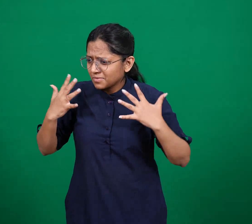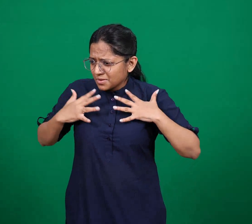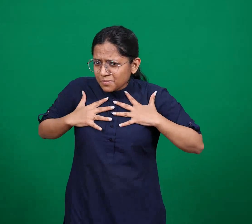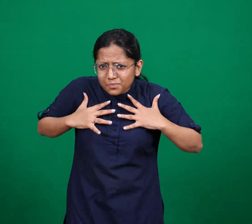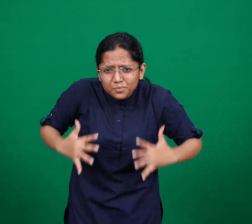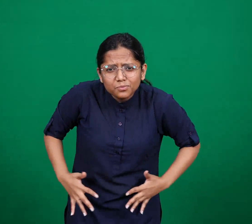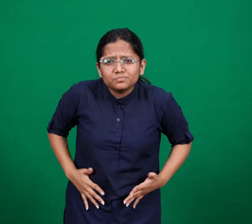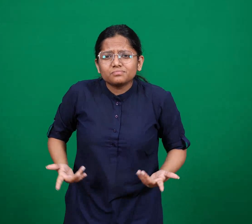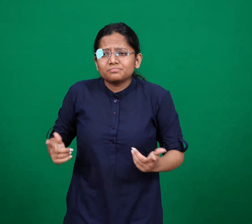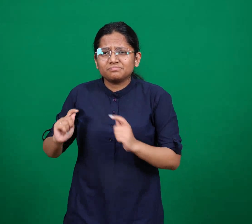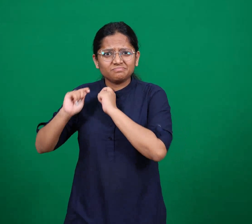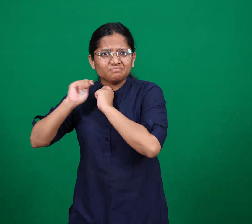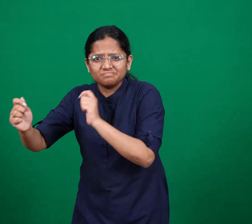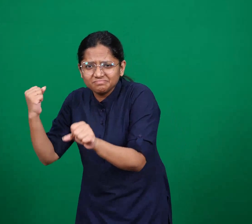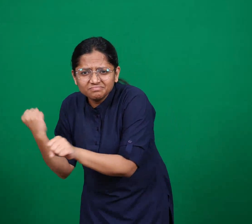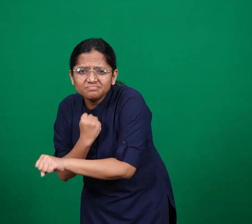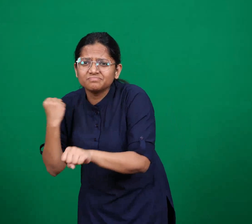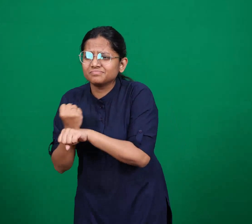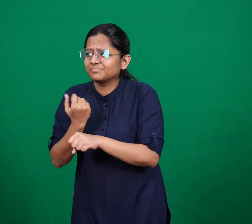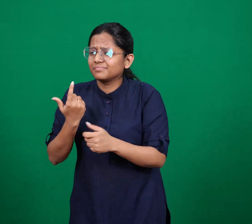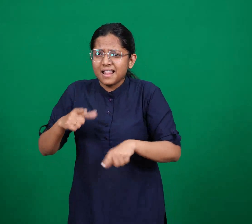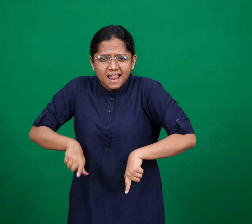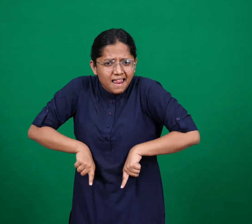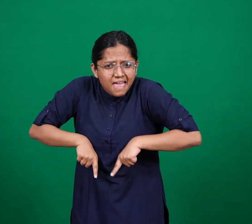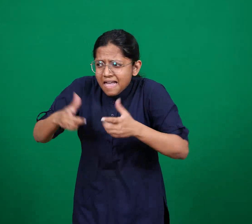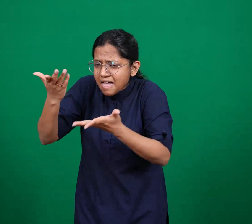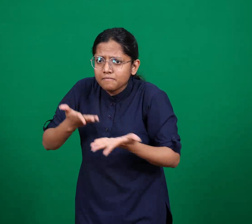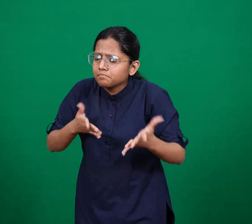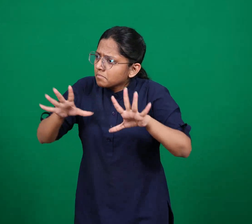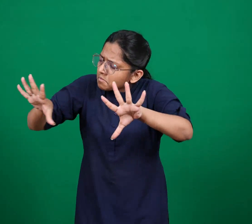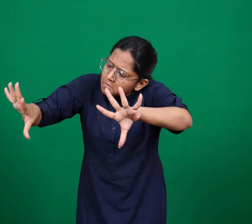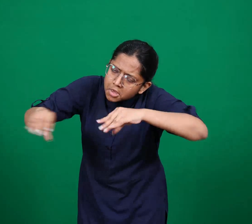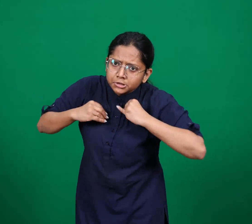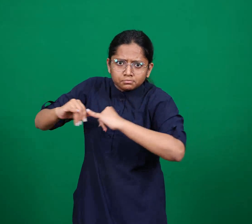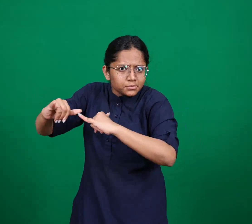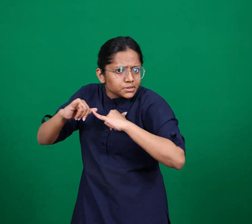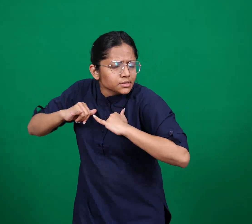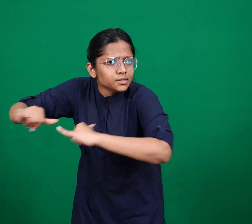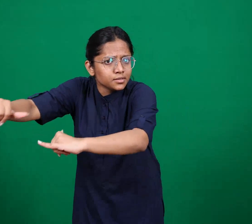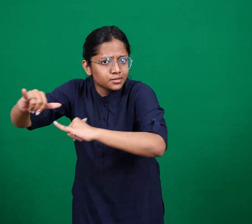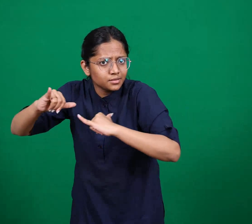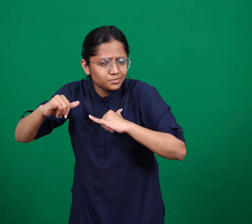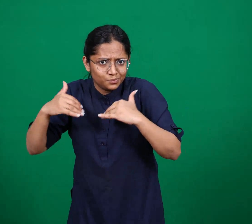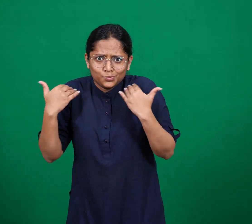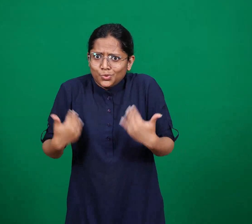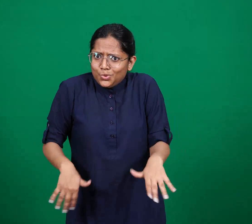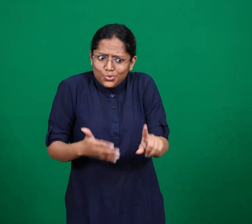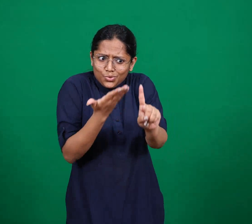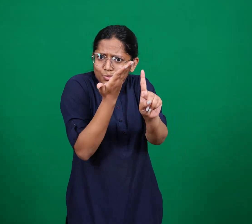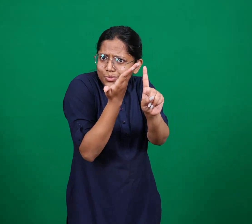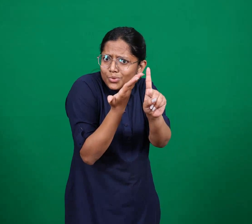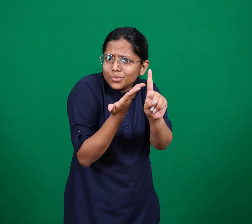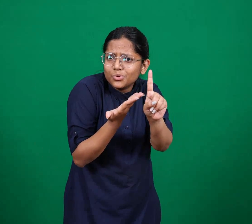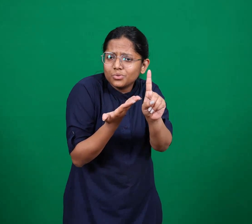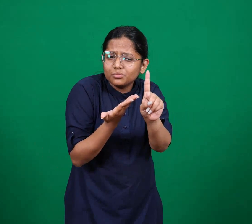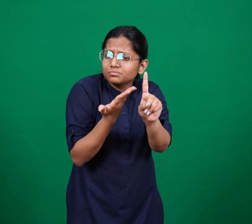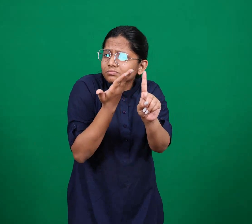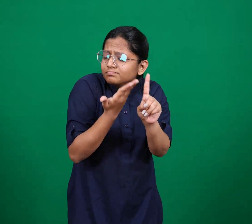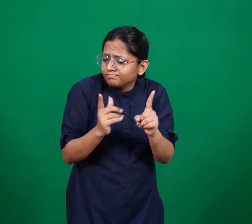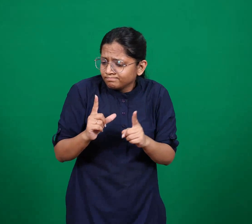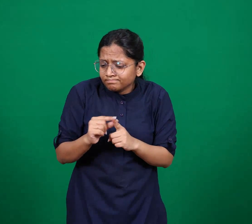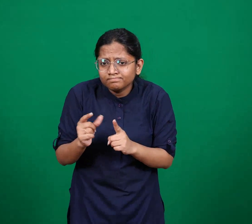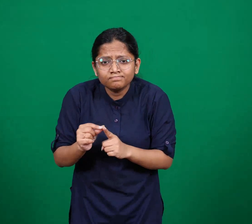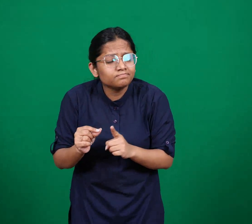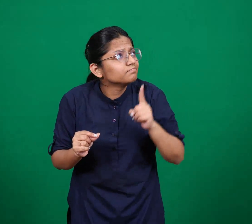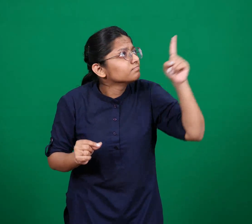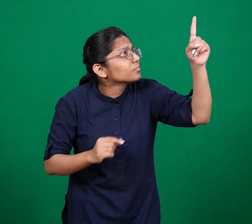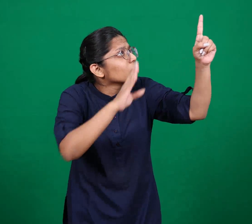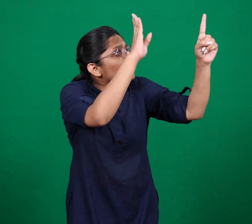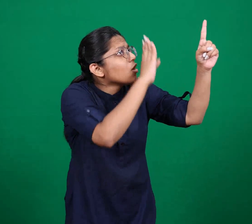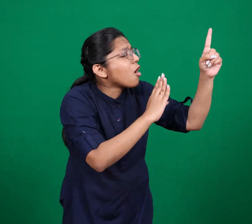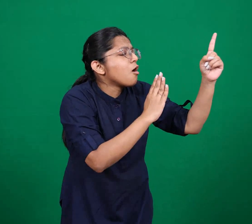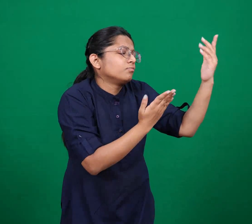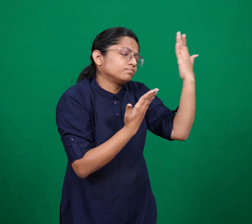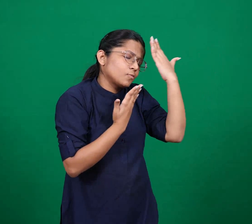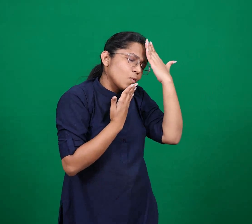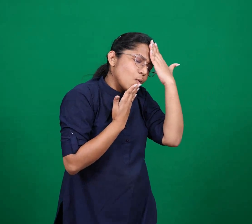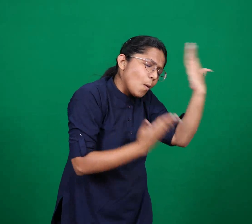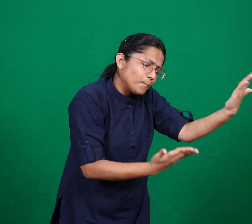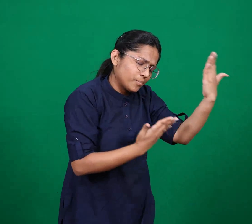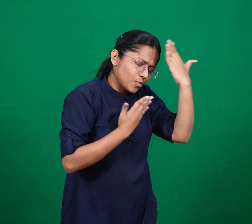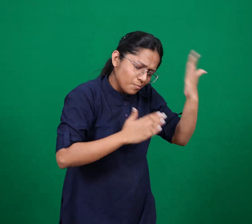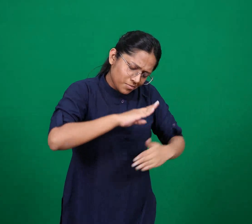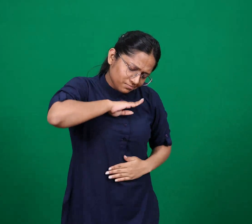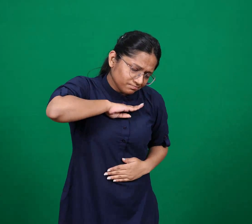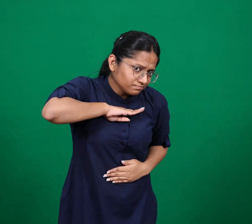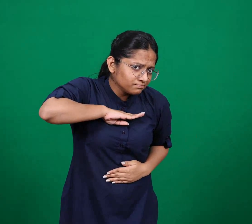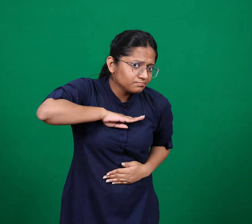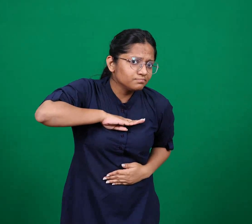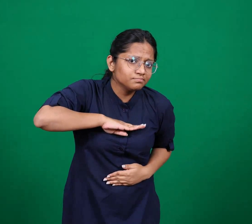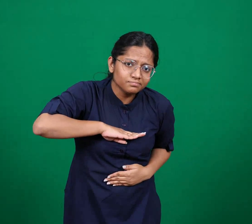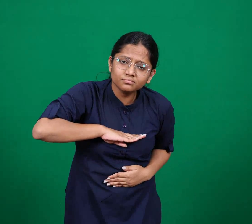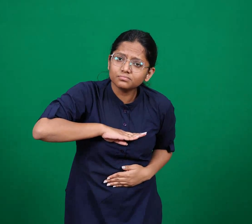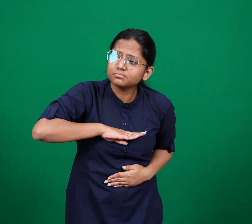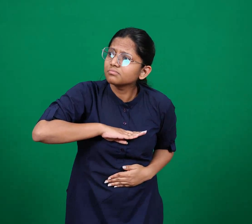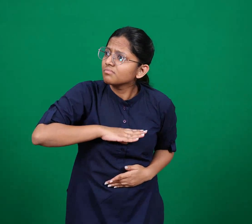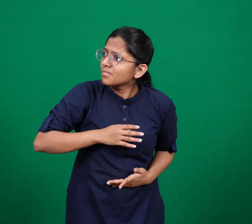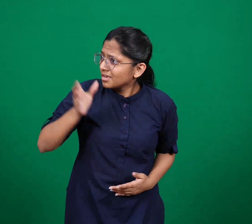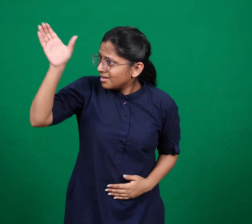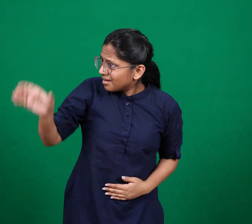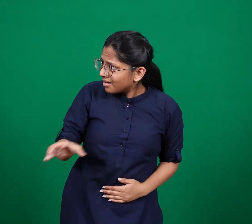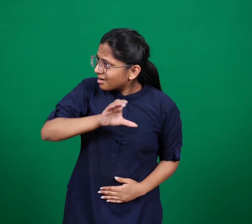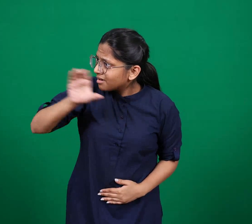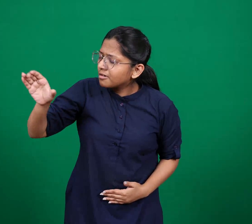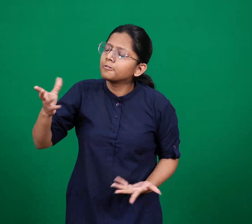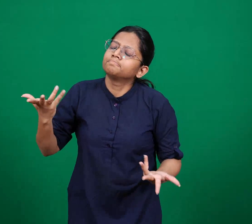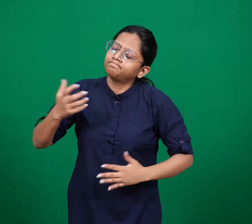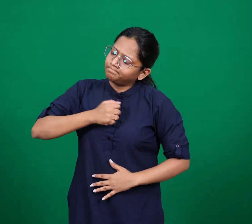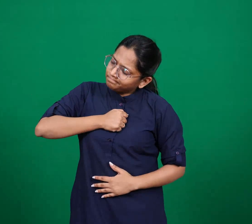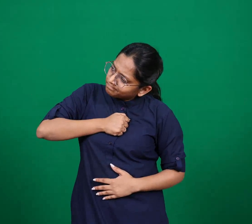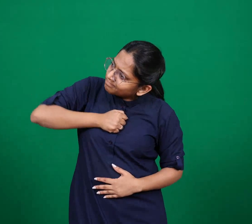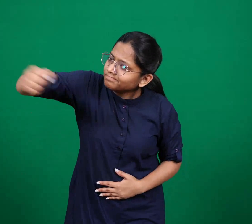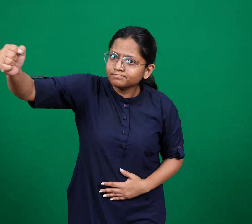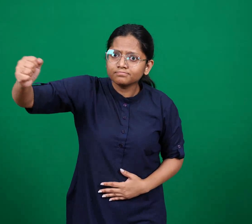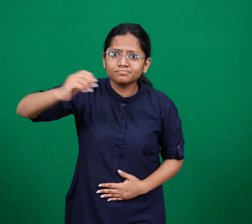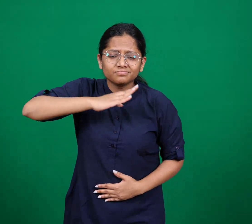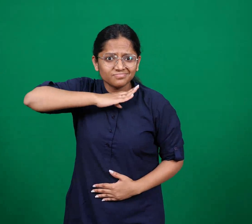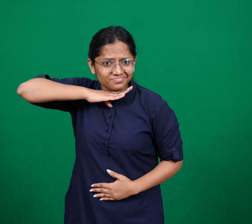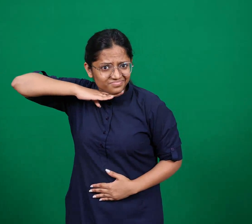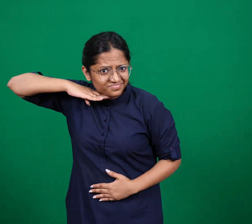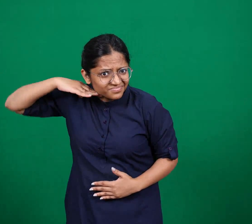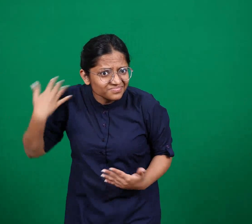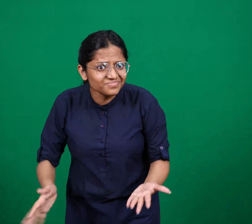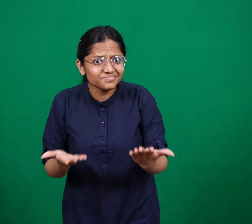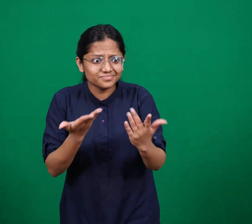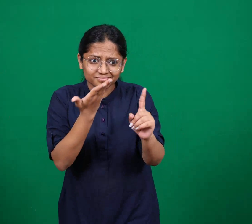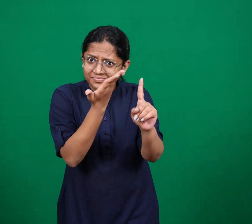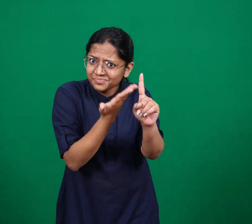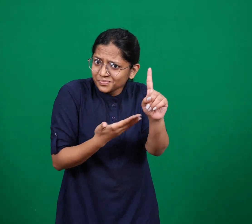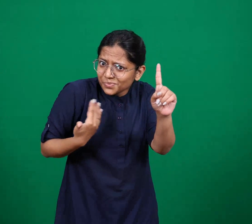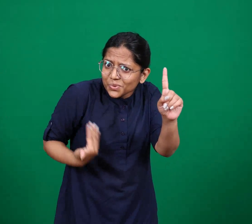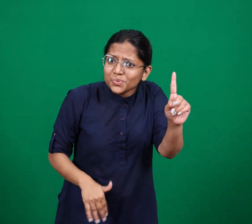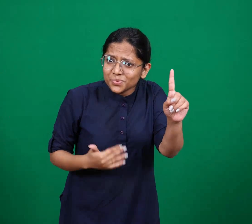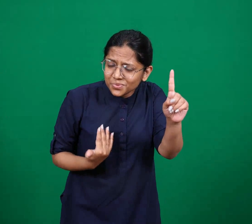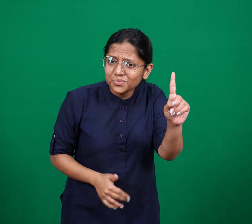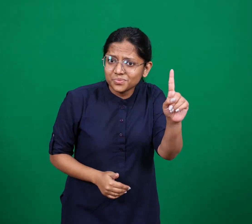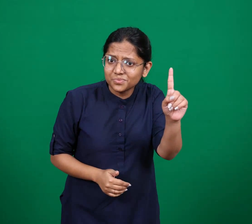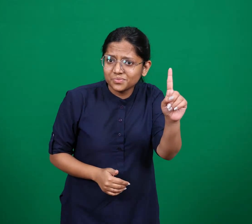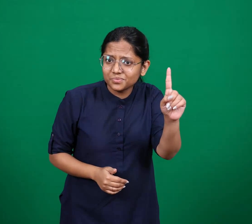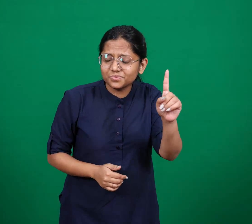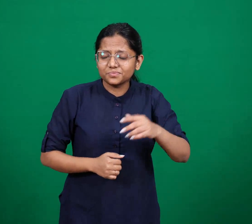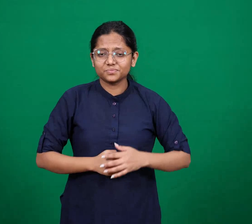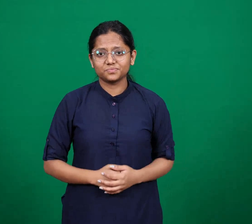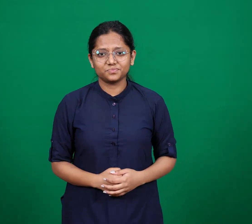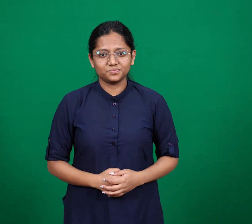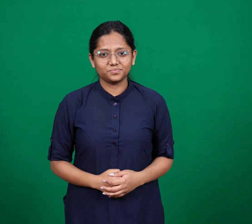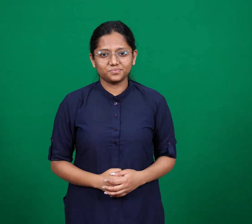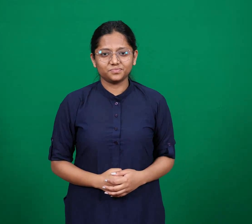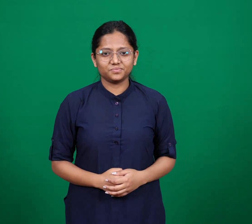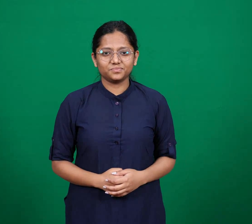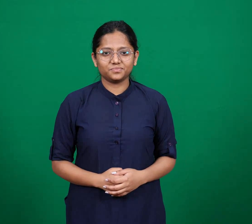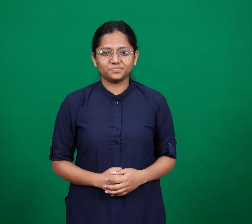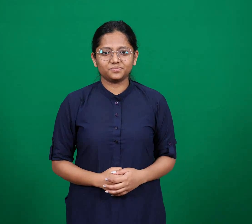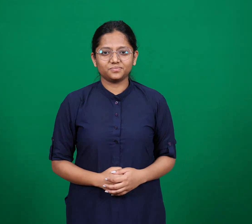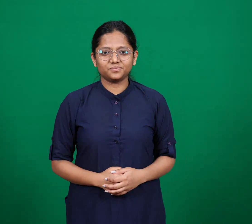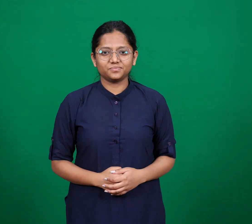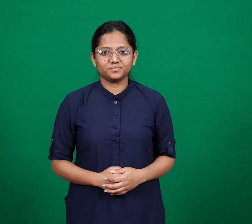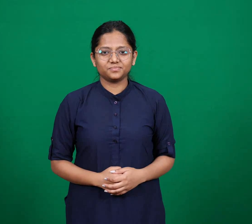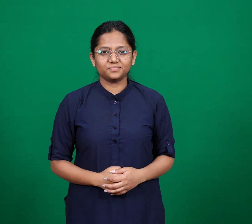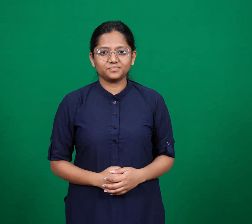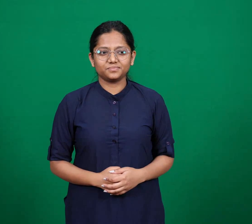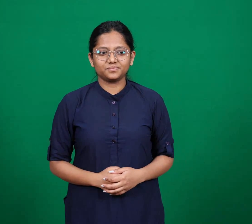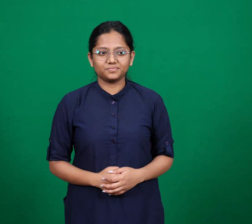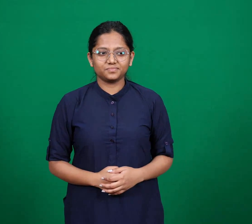And being found in appearance as a man, He humbled Himself and became obedient to death- even death on a cross.